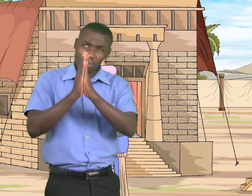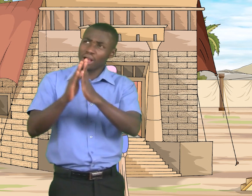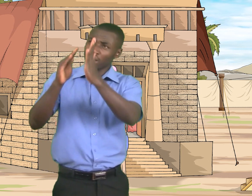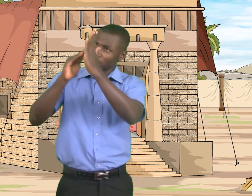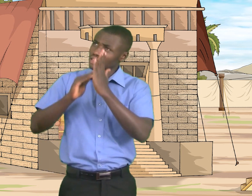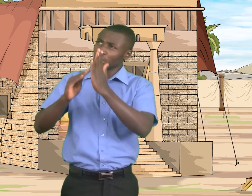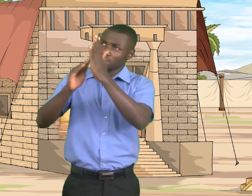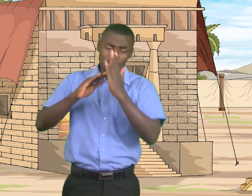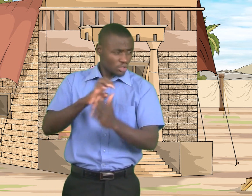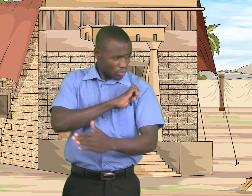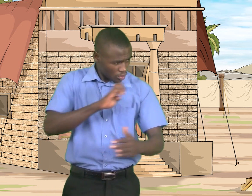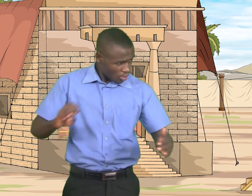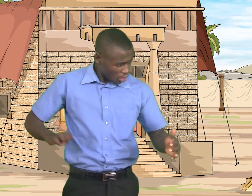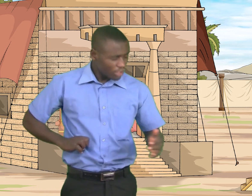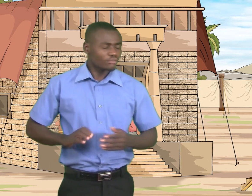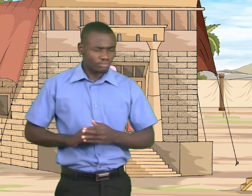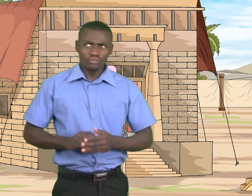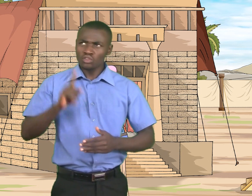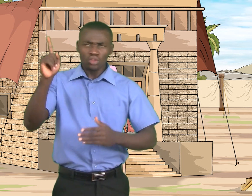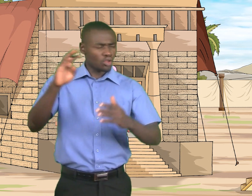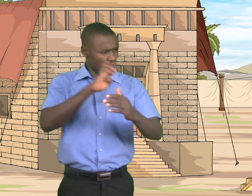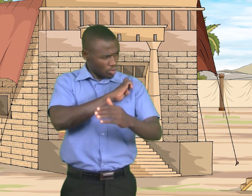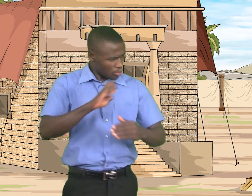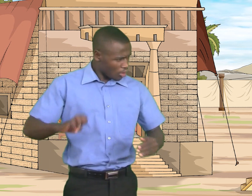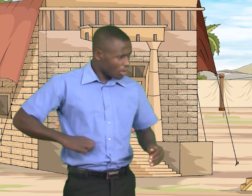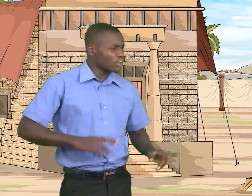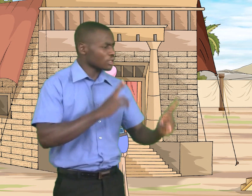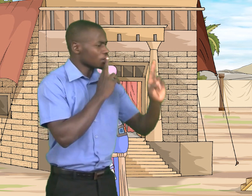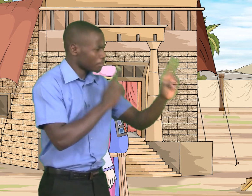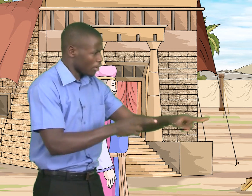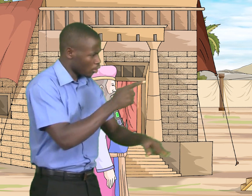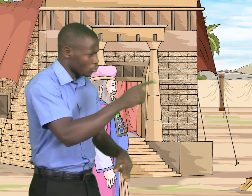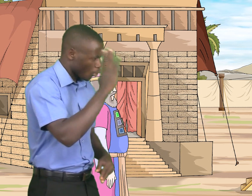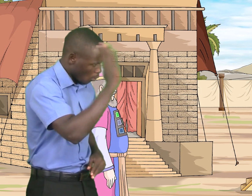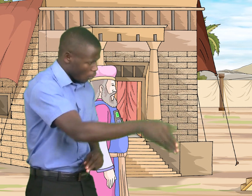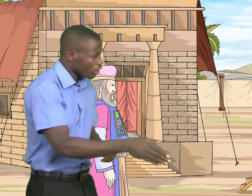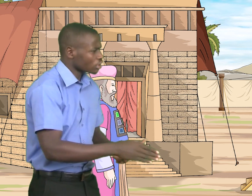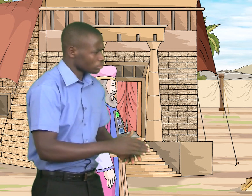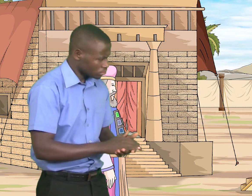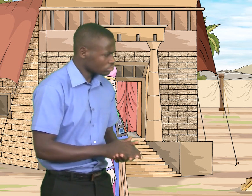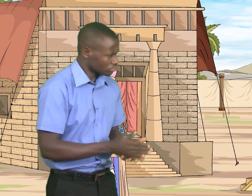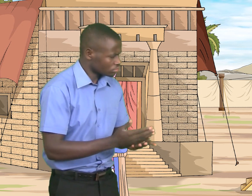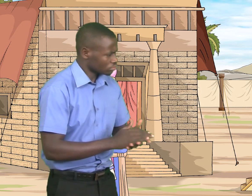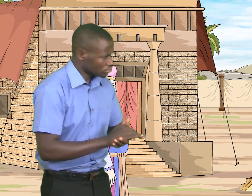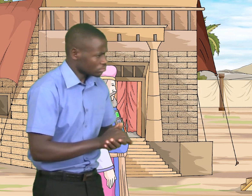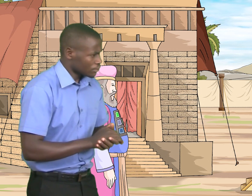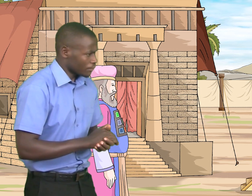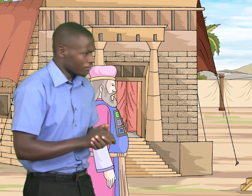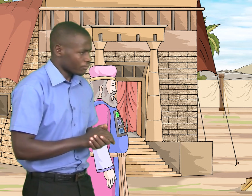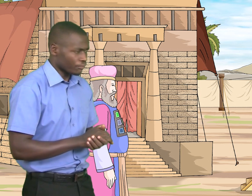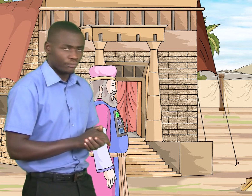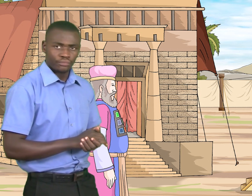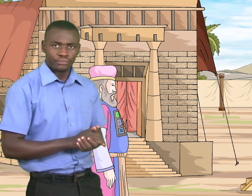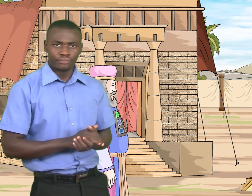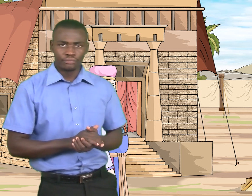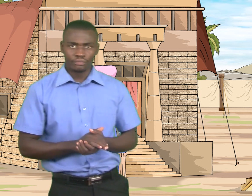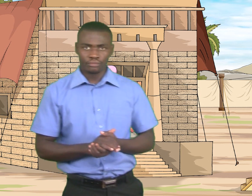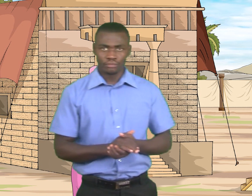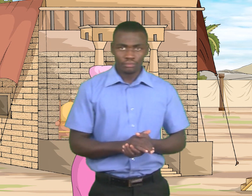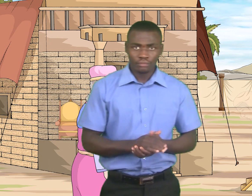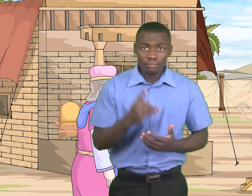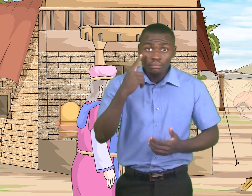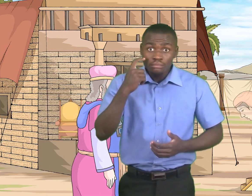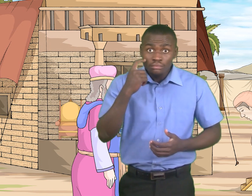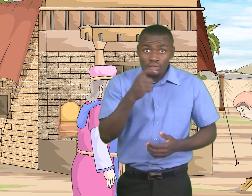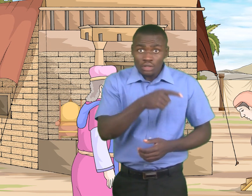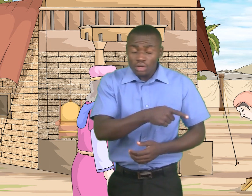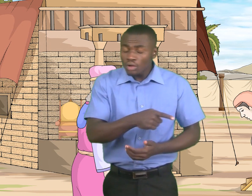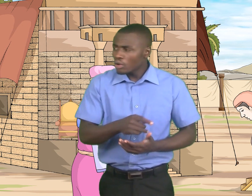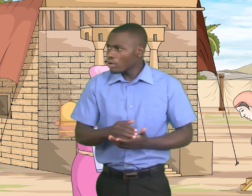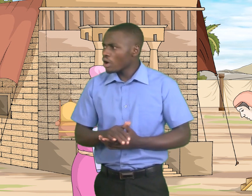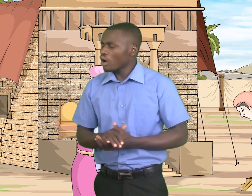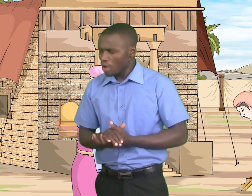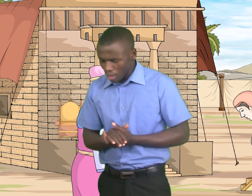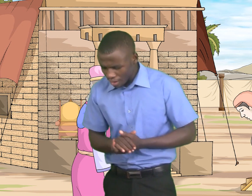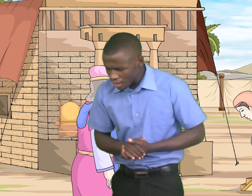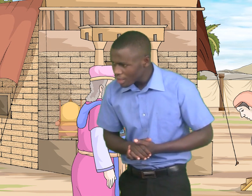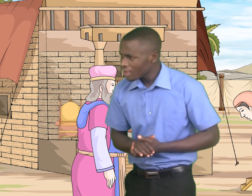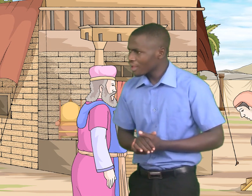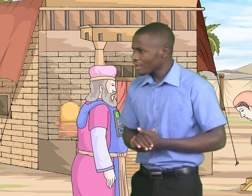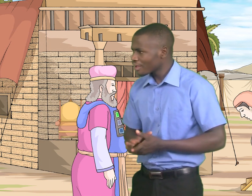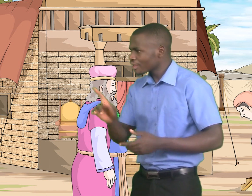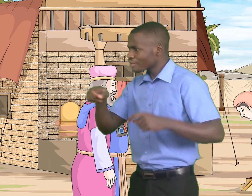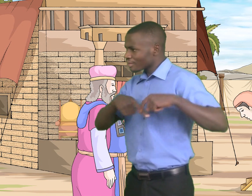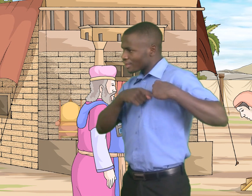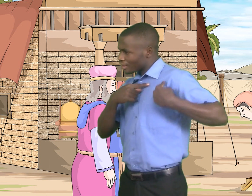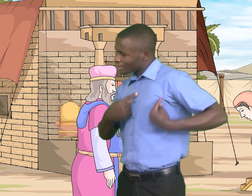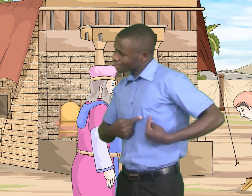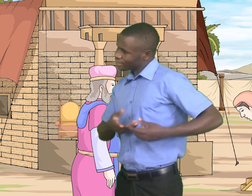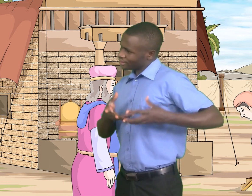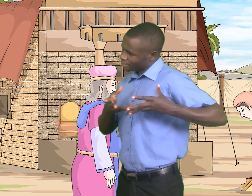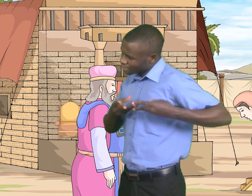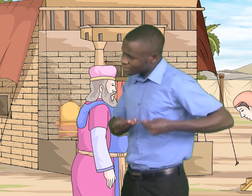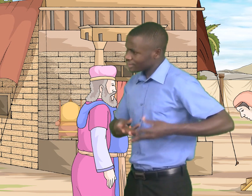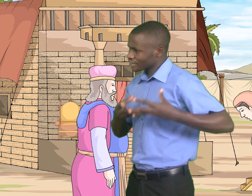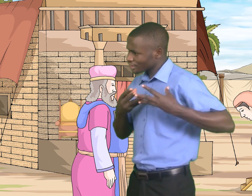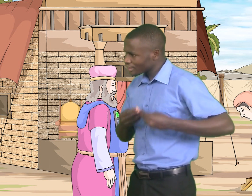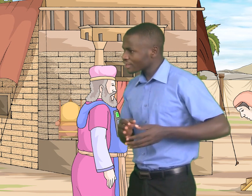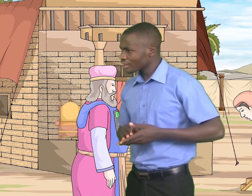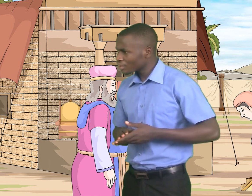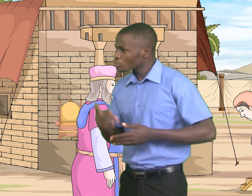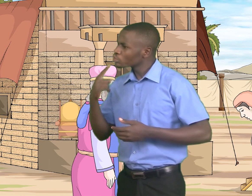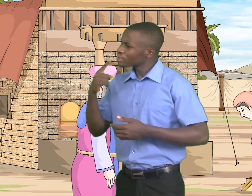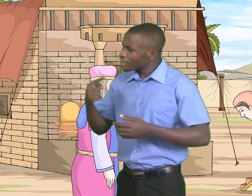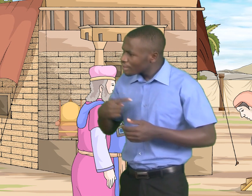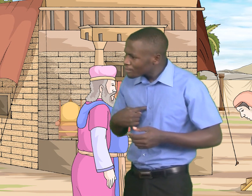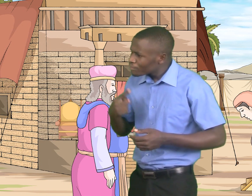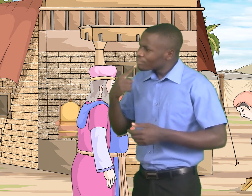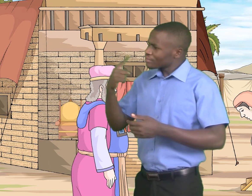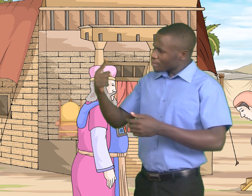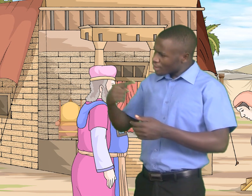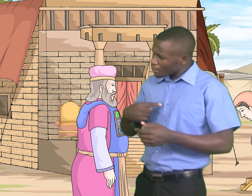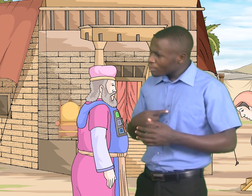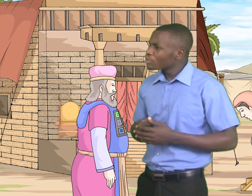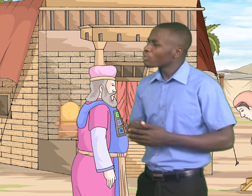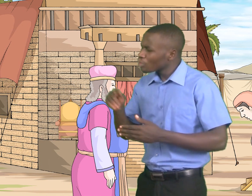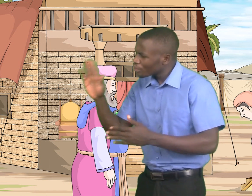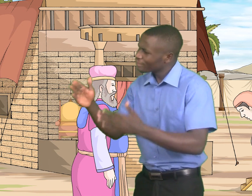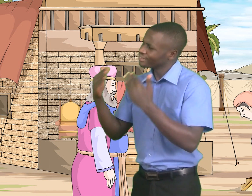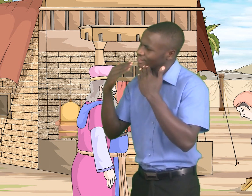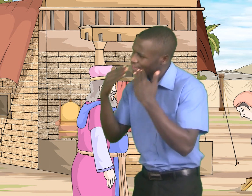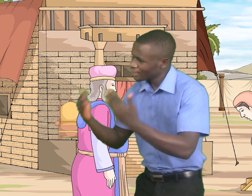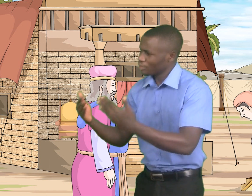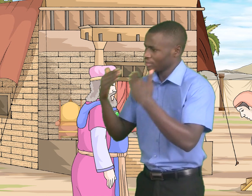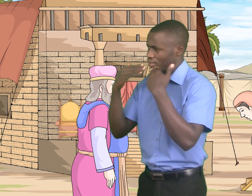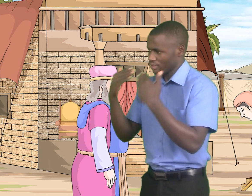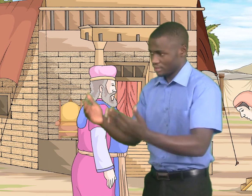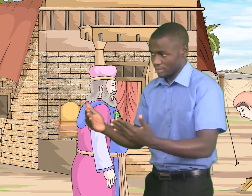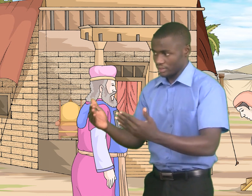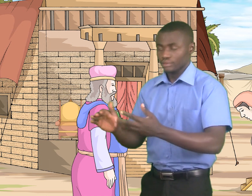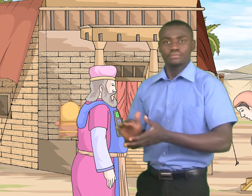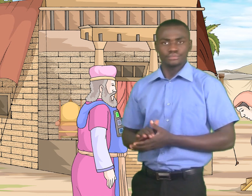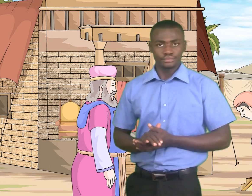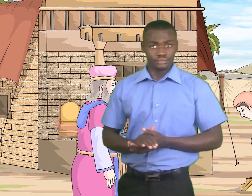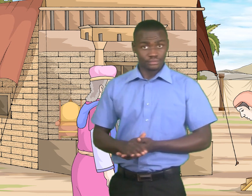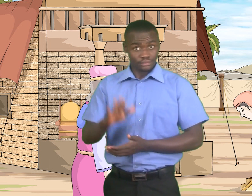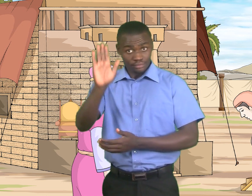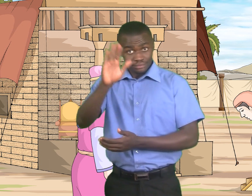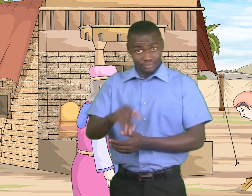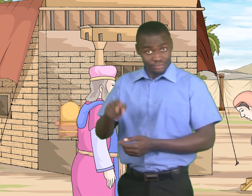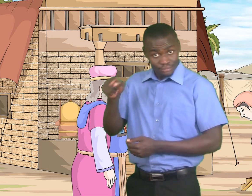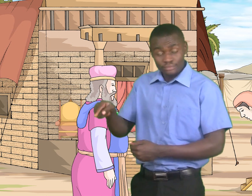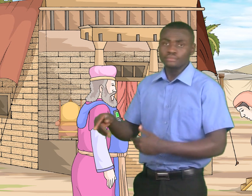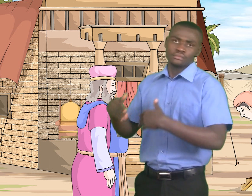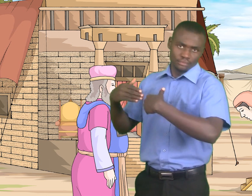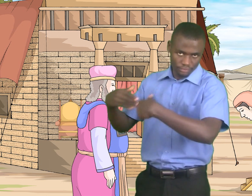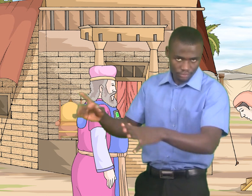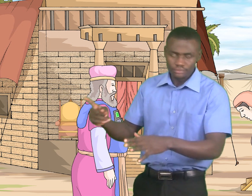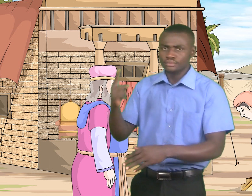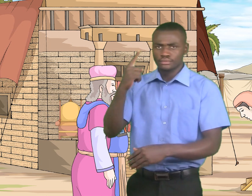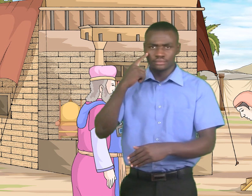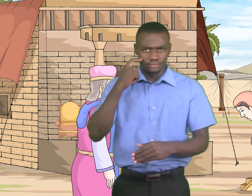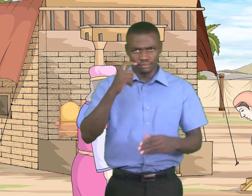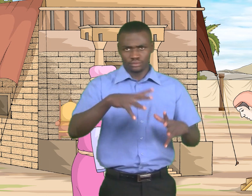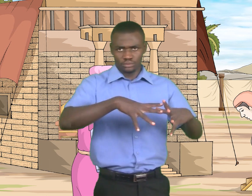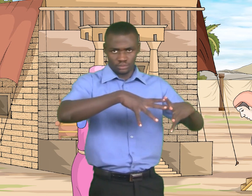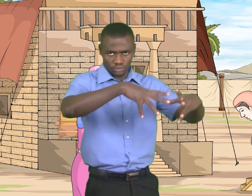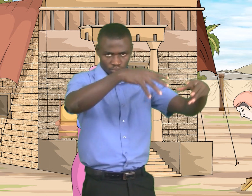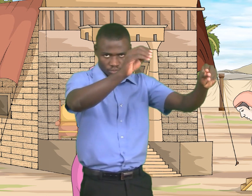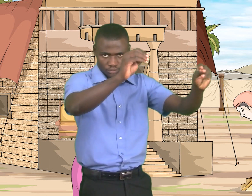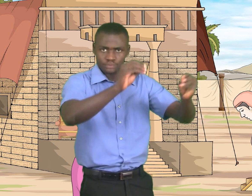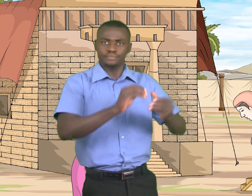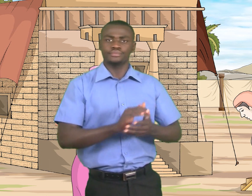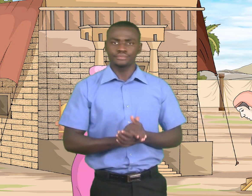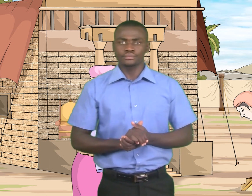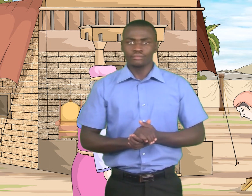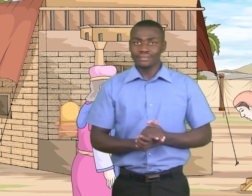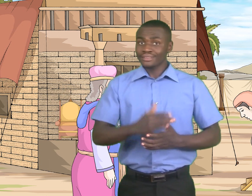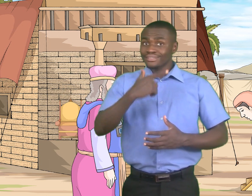“Go in peace,” Eli replied, “and may the God of Israel grant the petition you have asked of Him.”